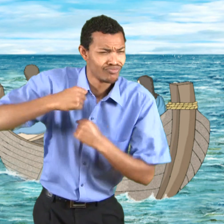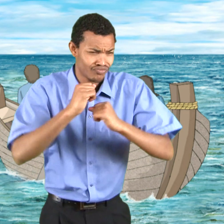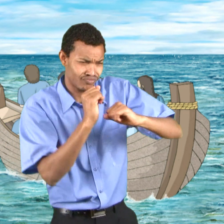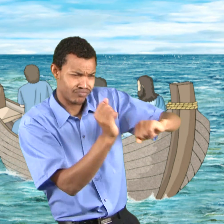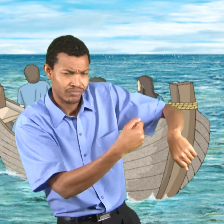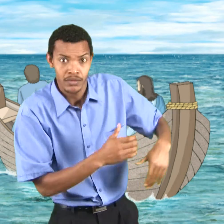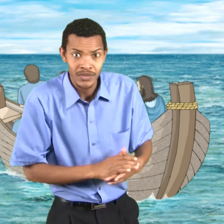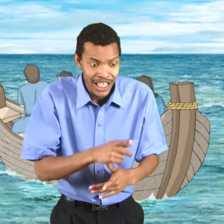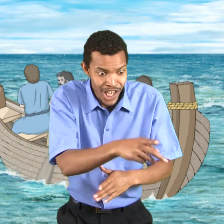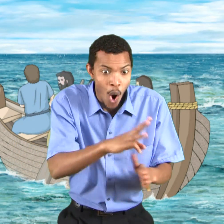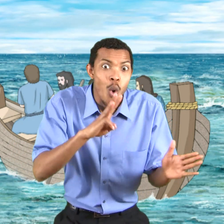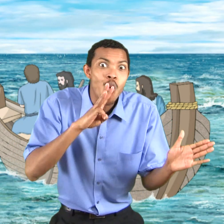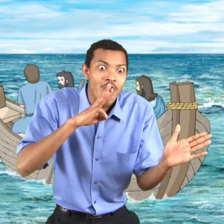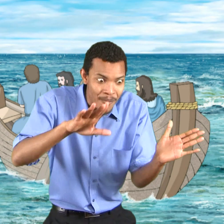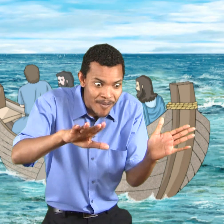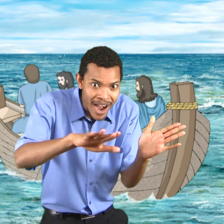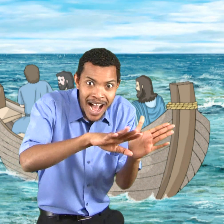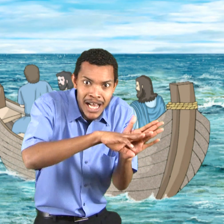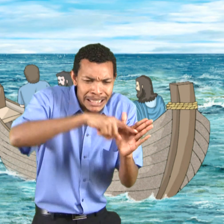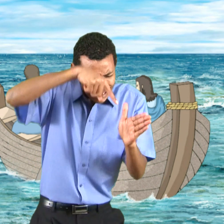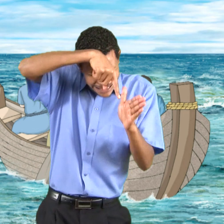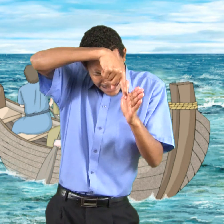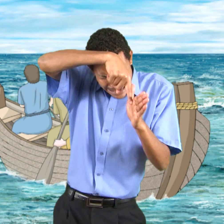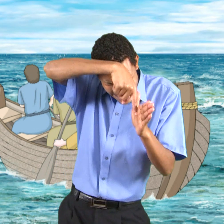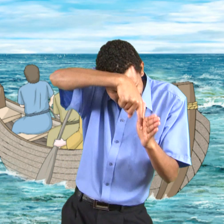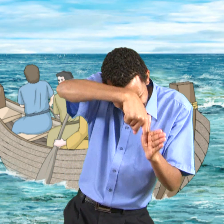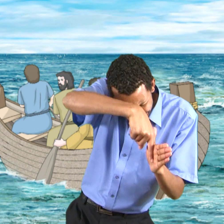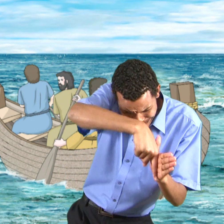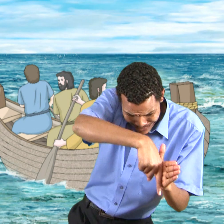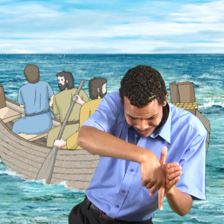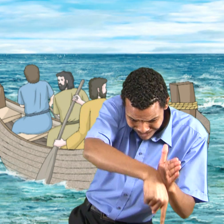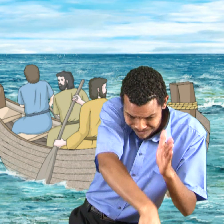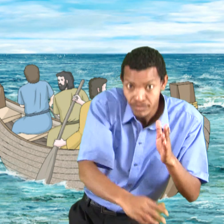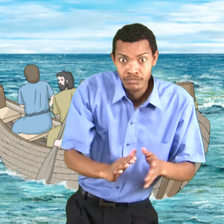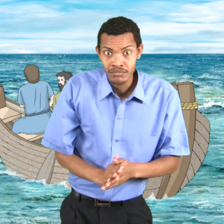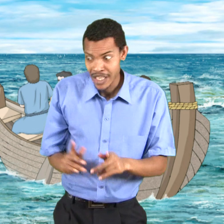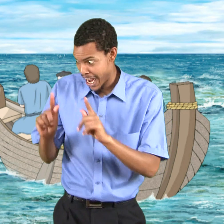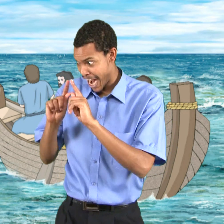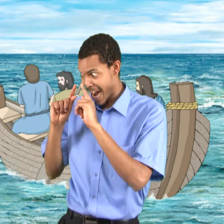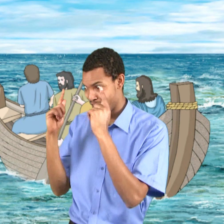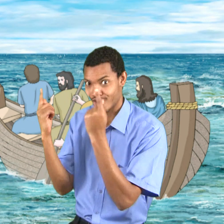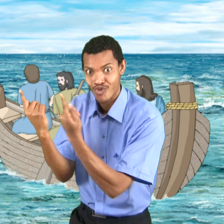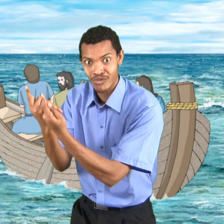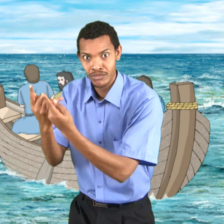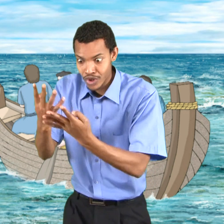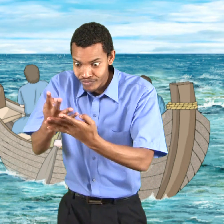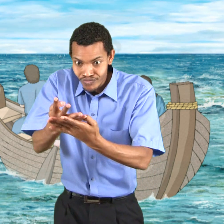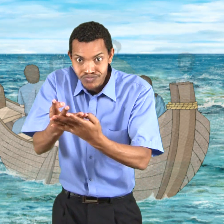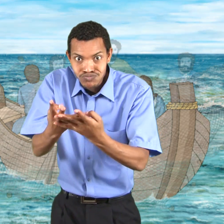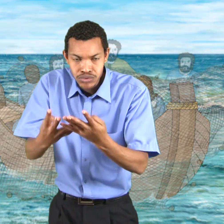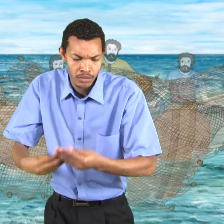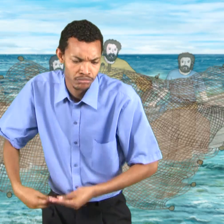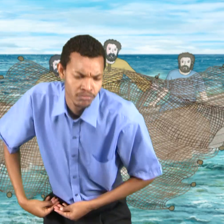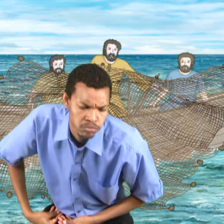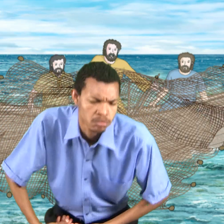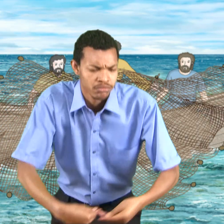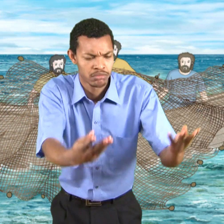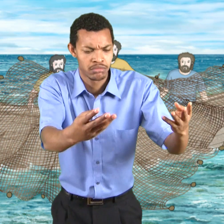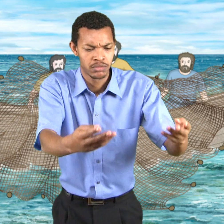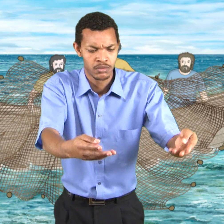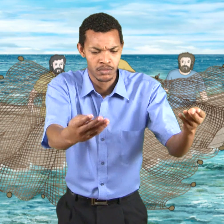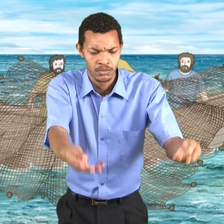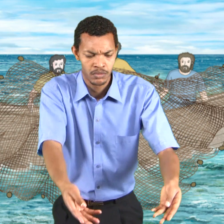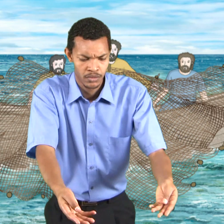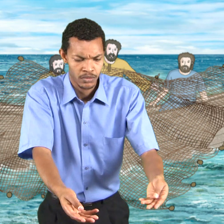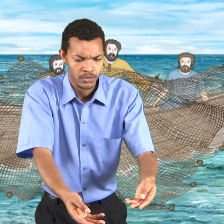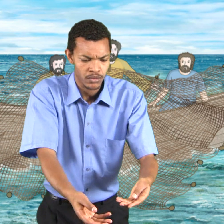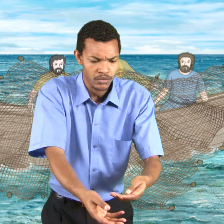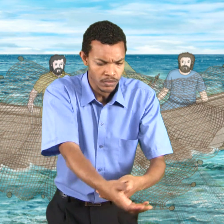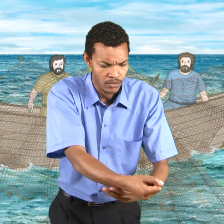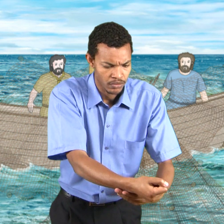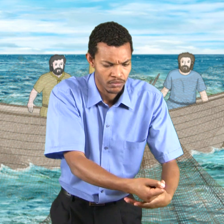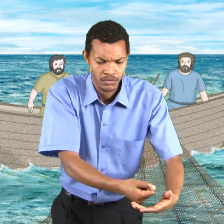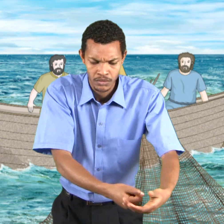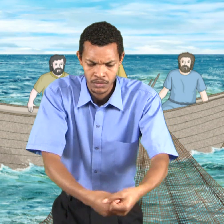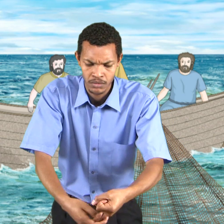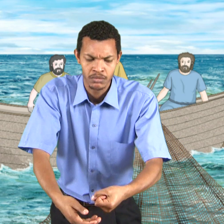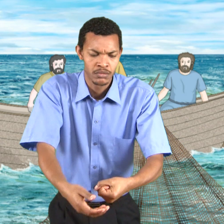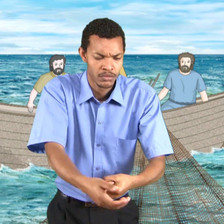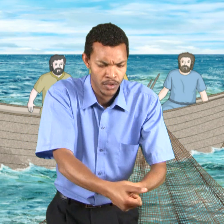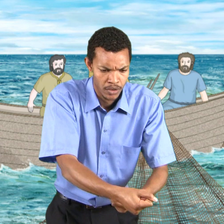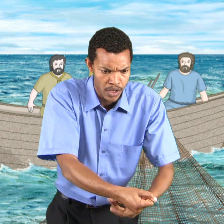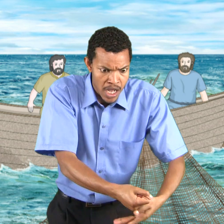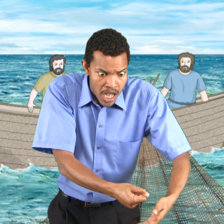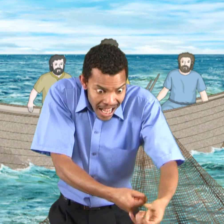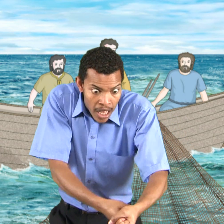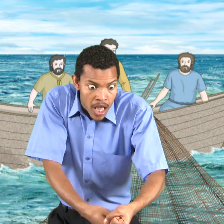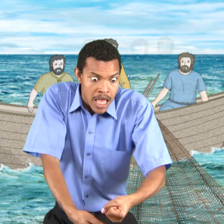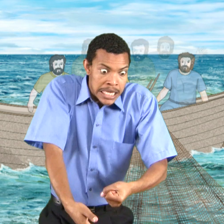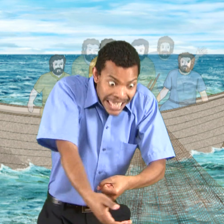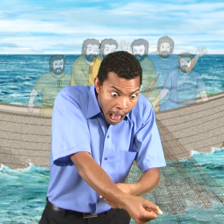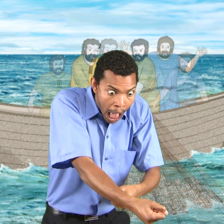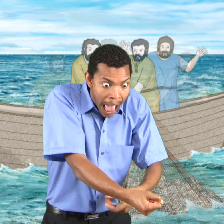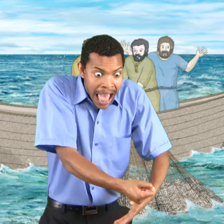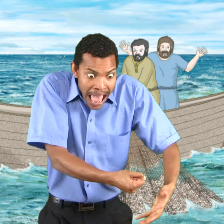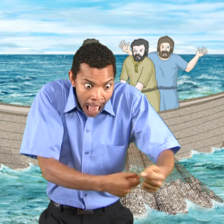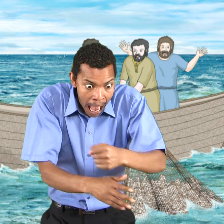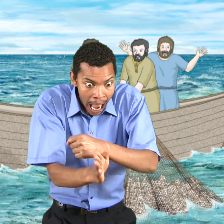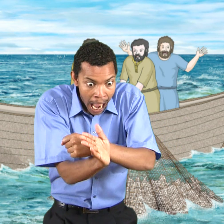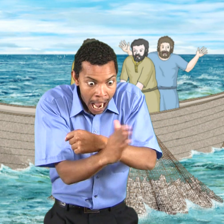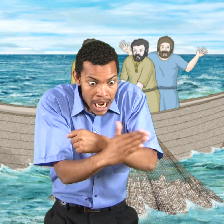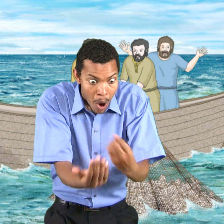But because You say so, I will let down the nets.”